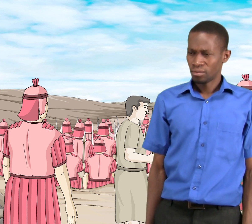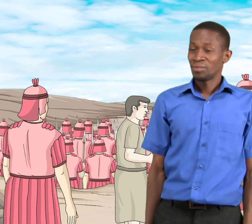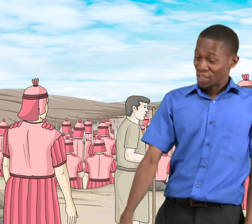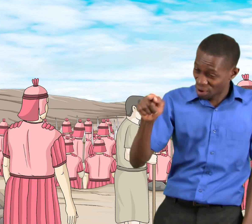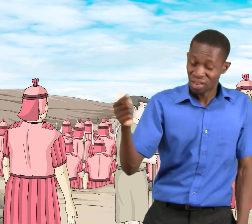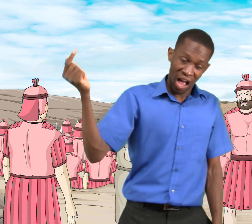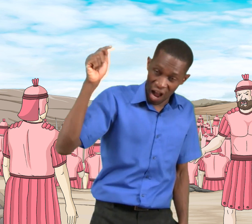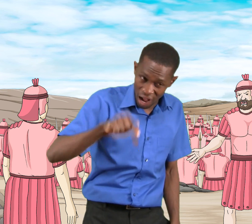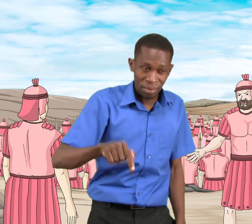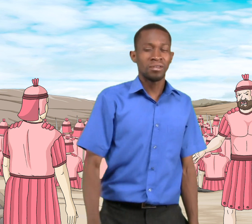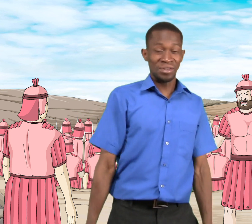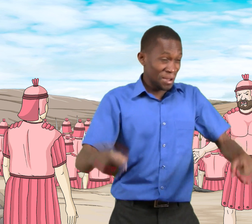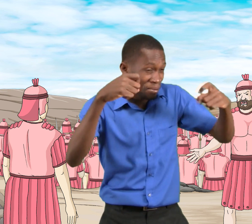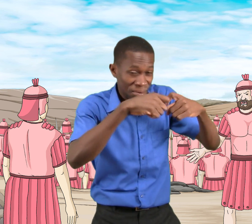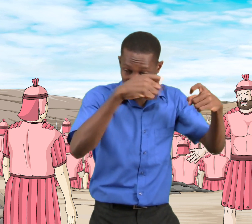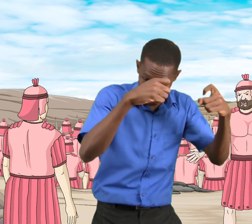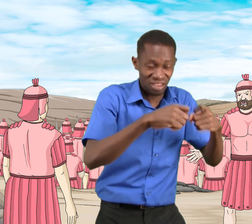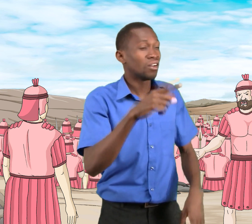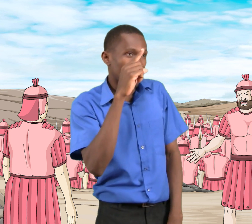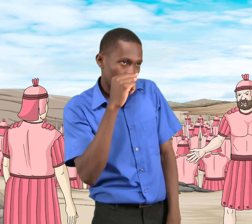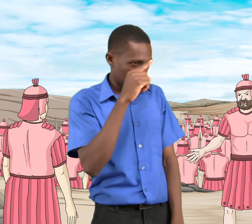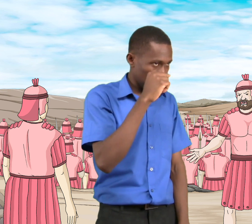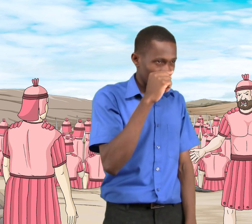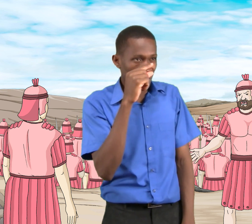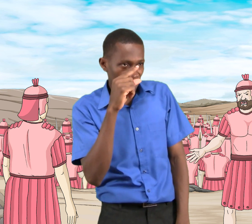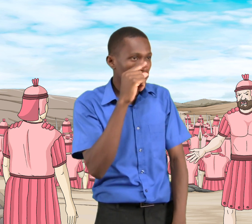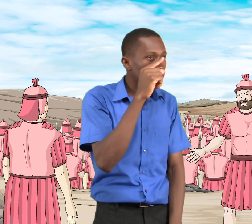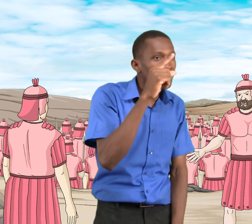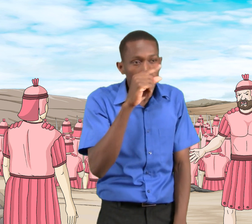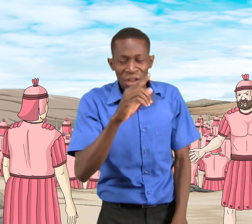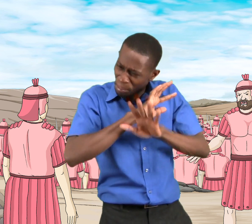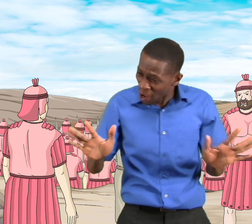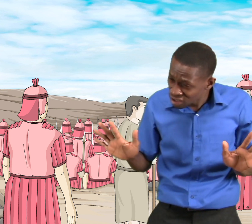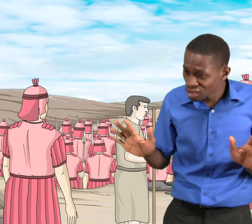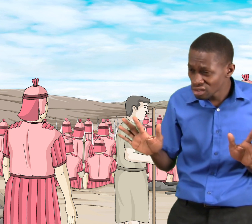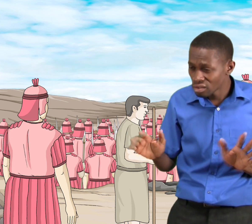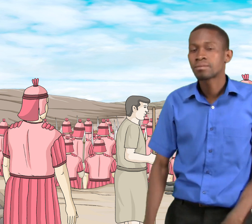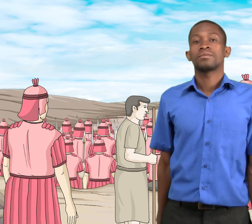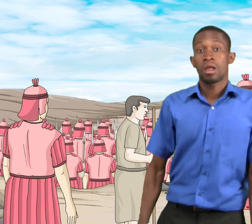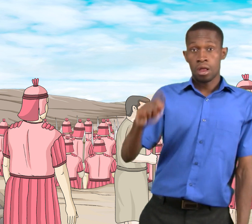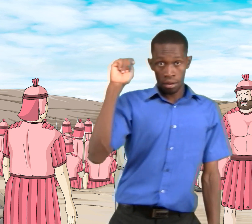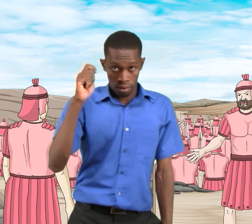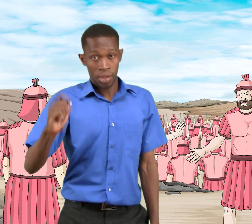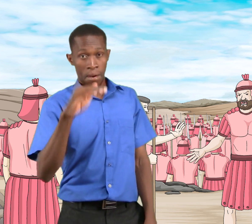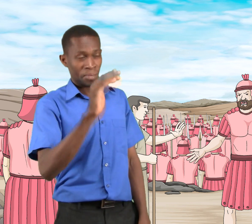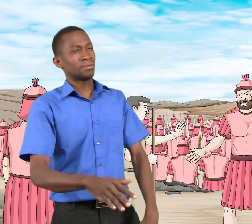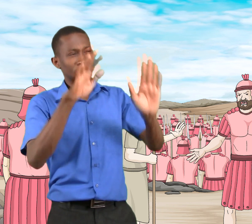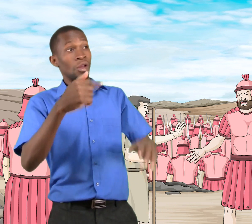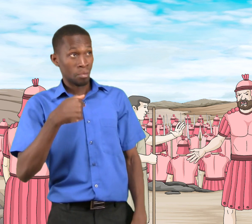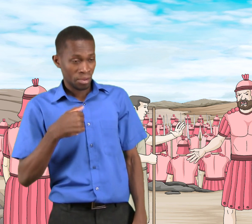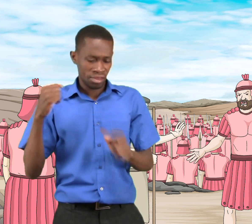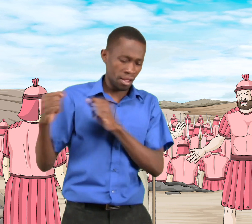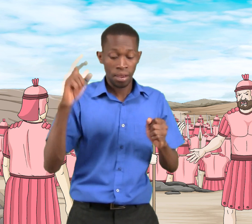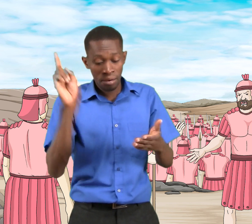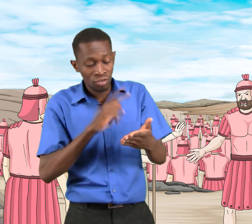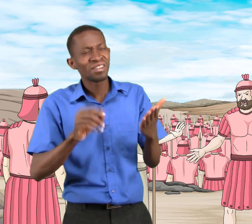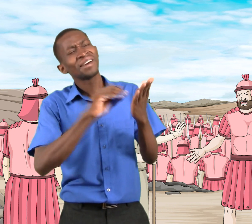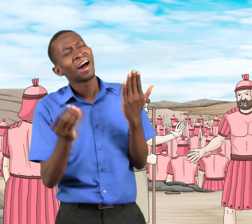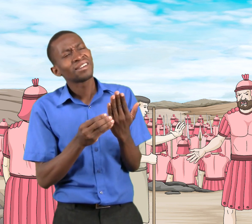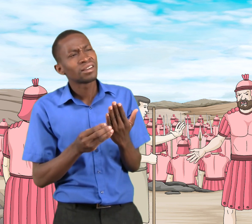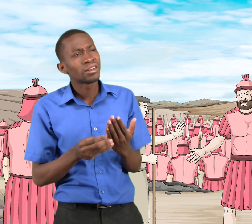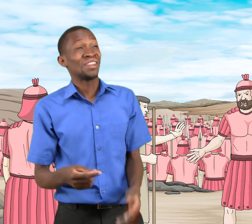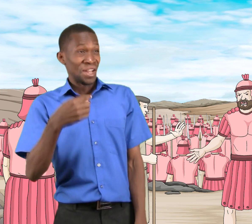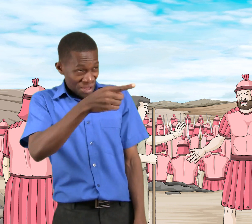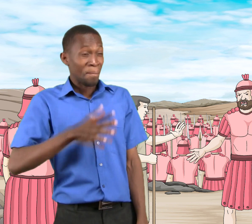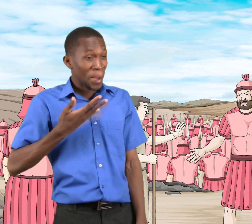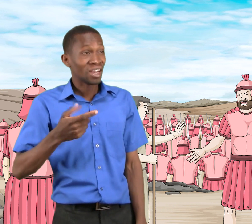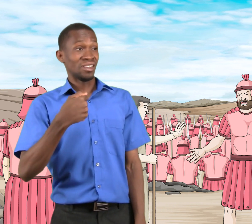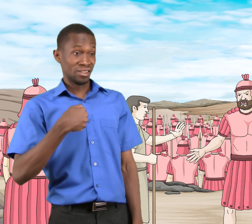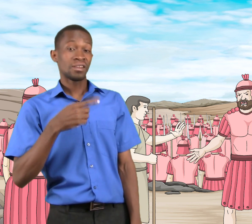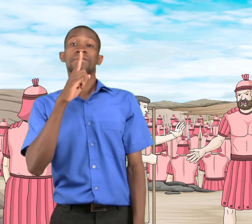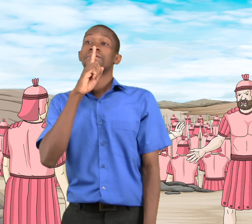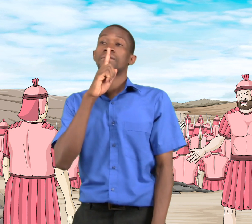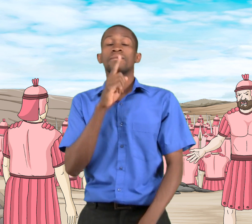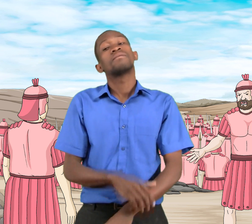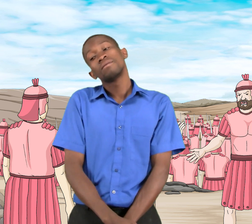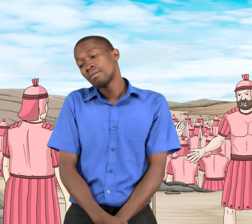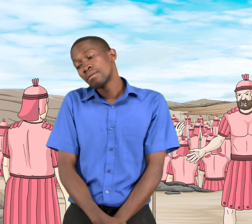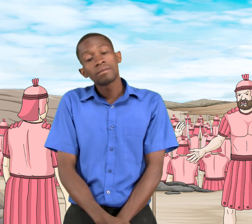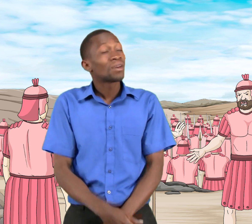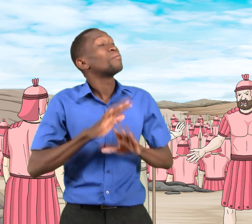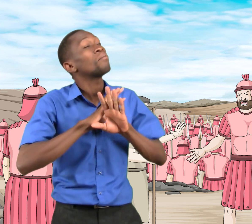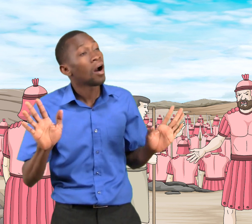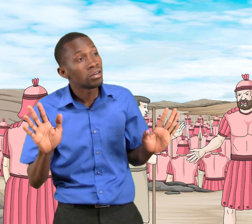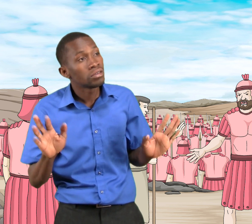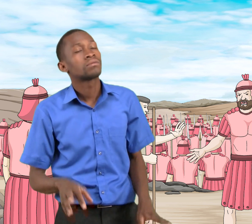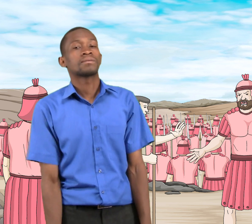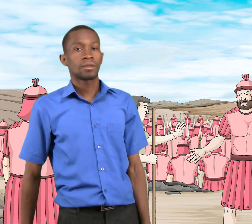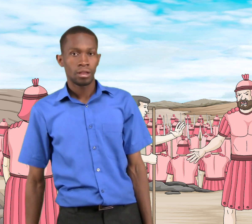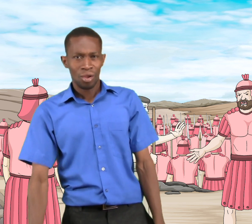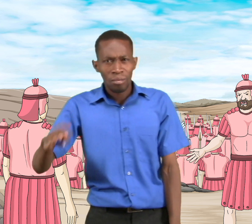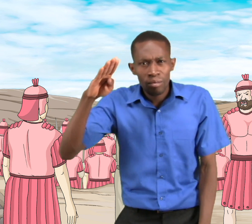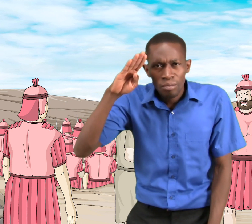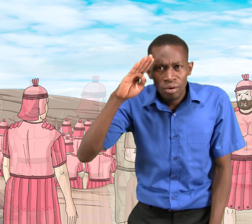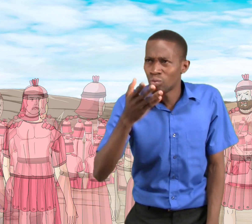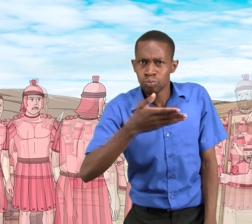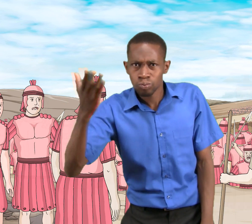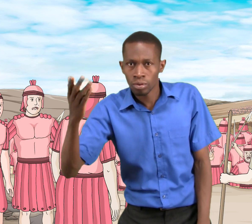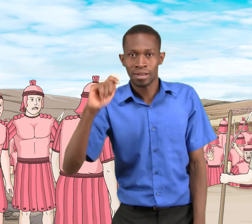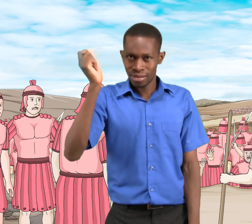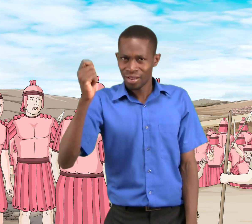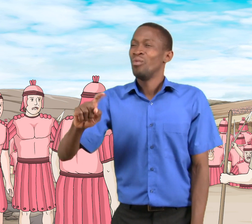I know your pride and wickedness of heart—you have come down to see the battle!” “What have I done now?” said David.